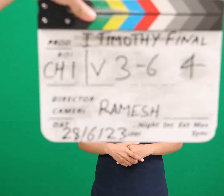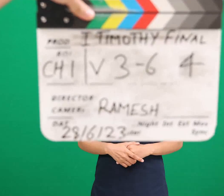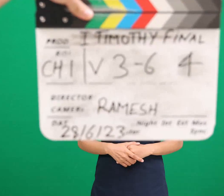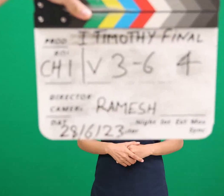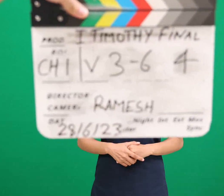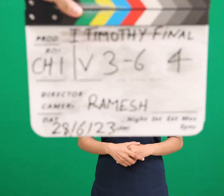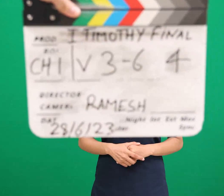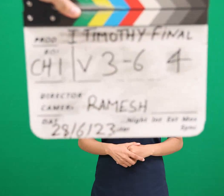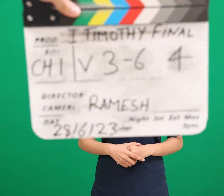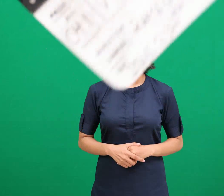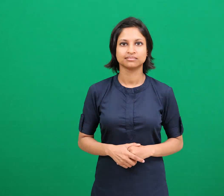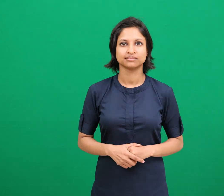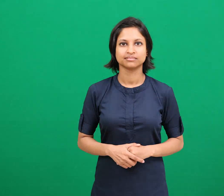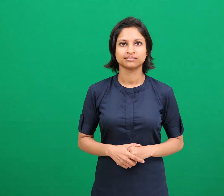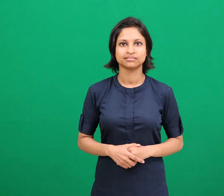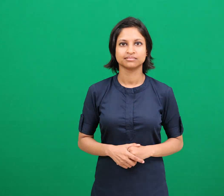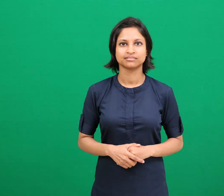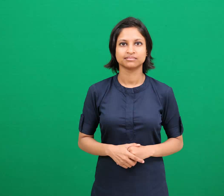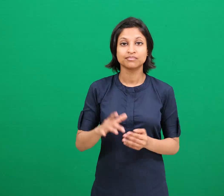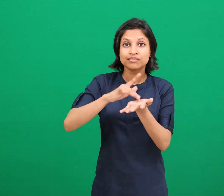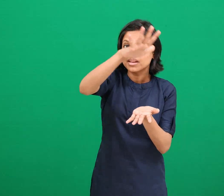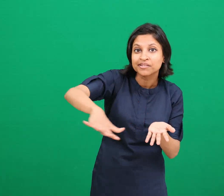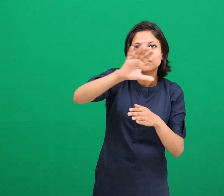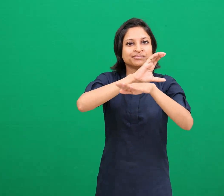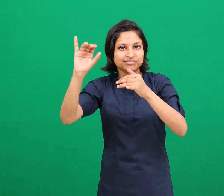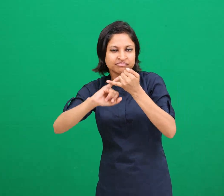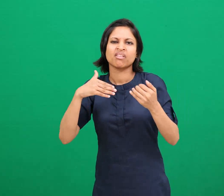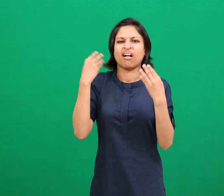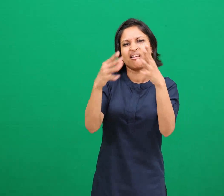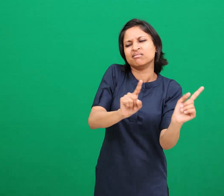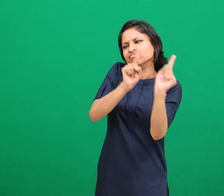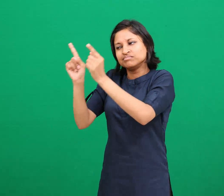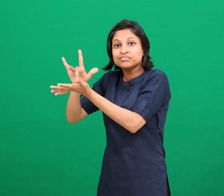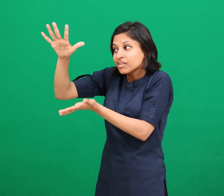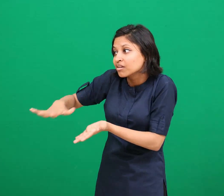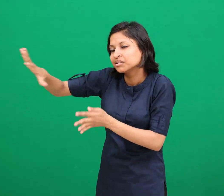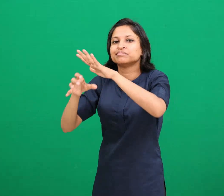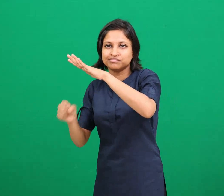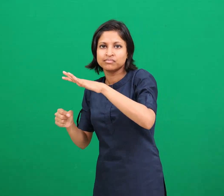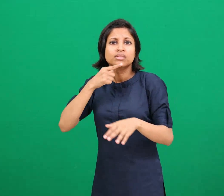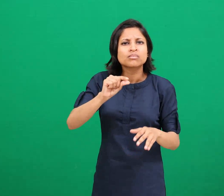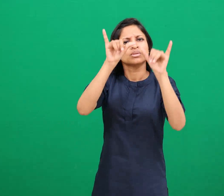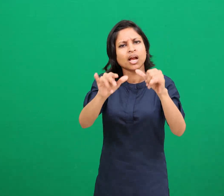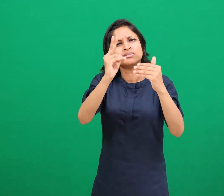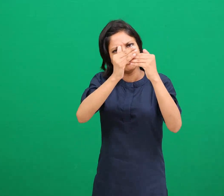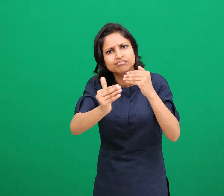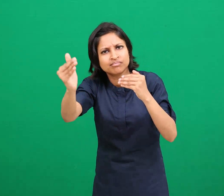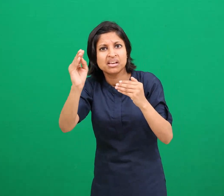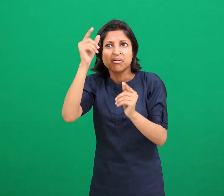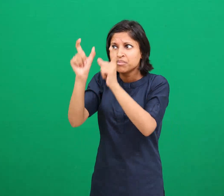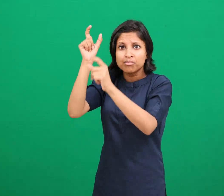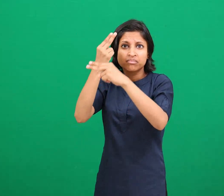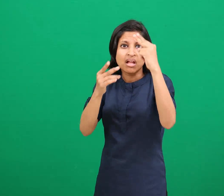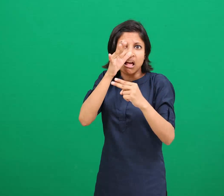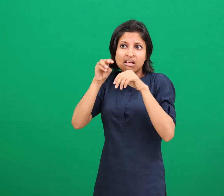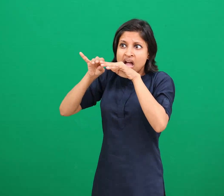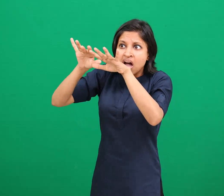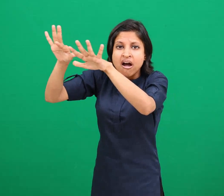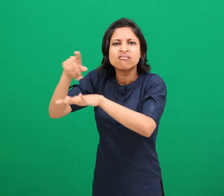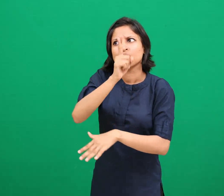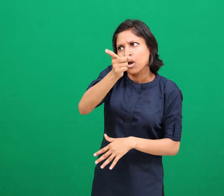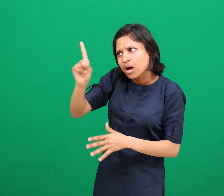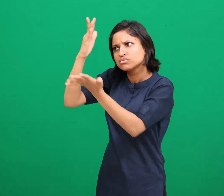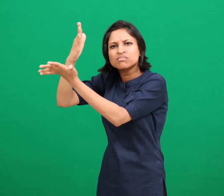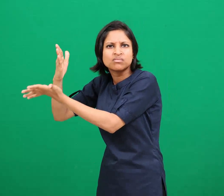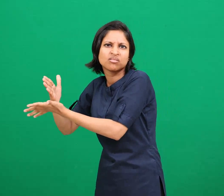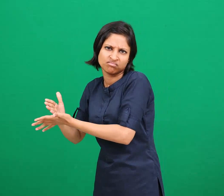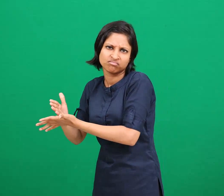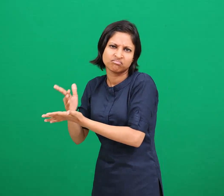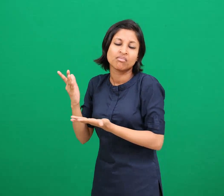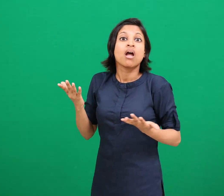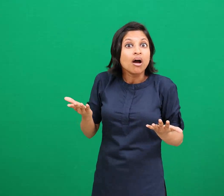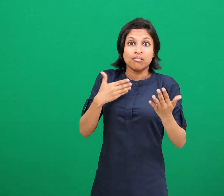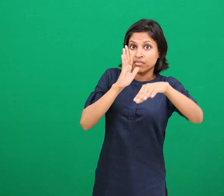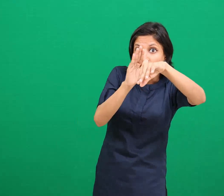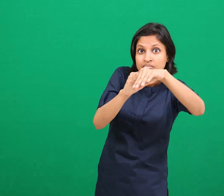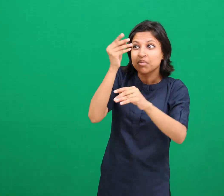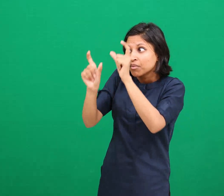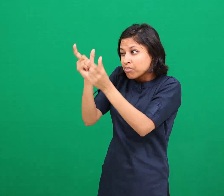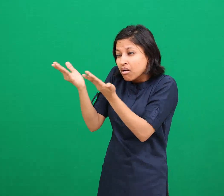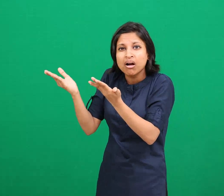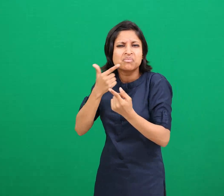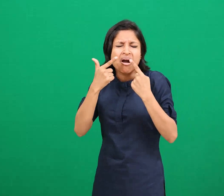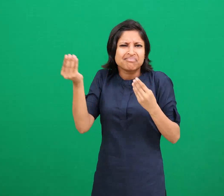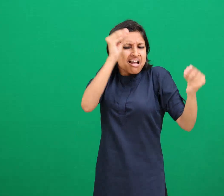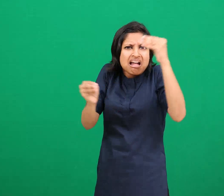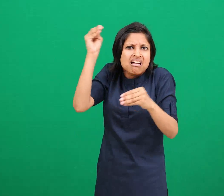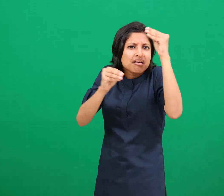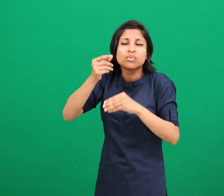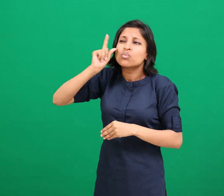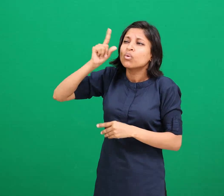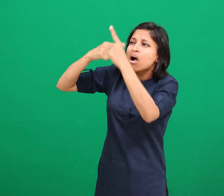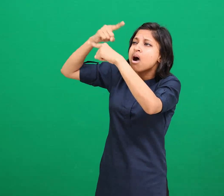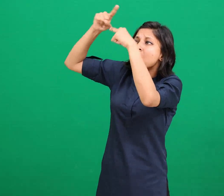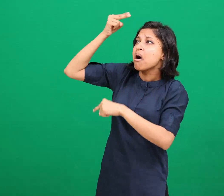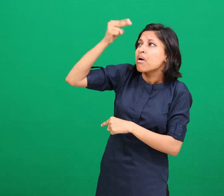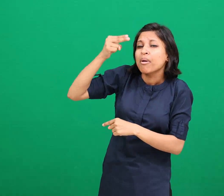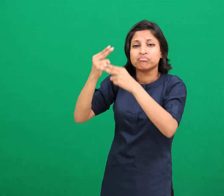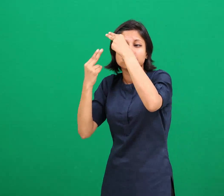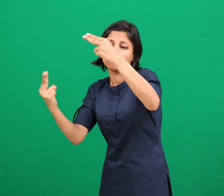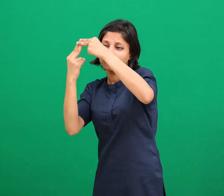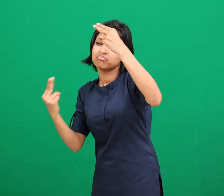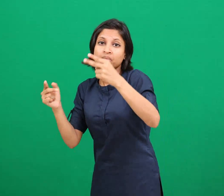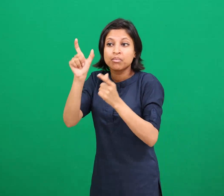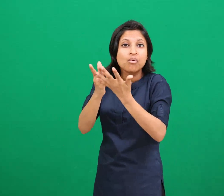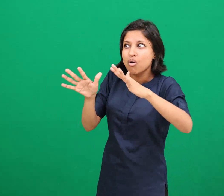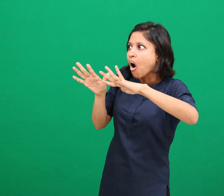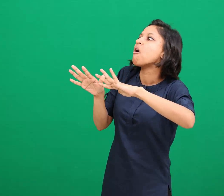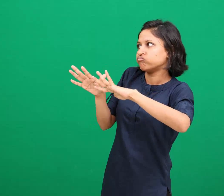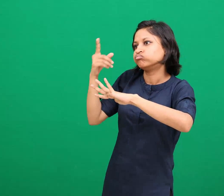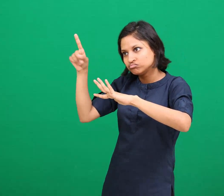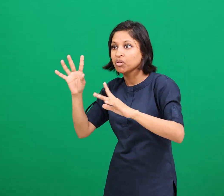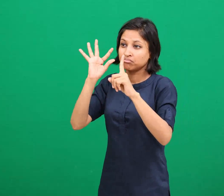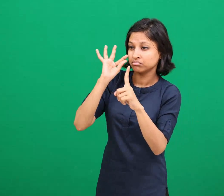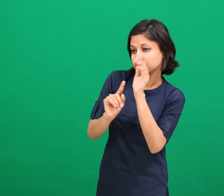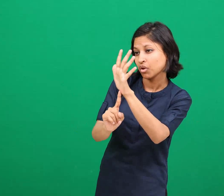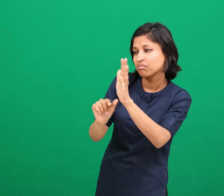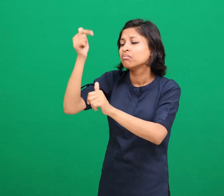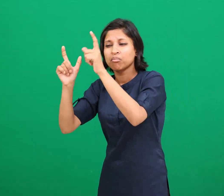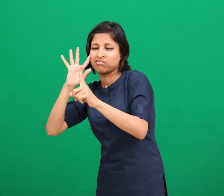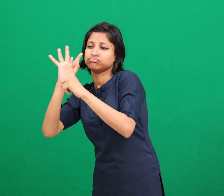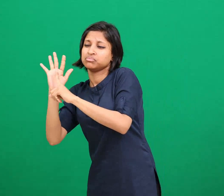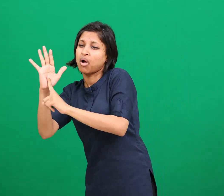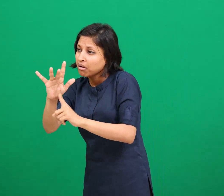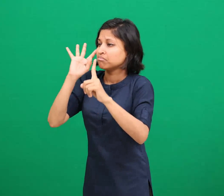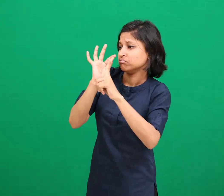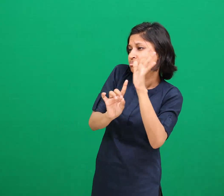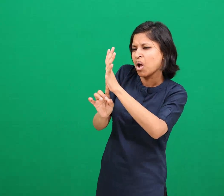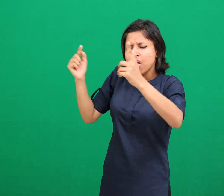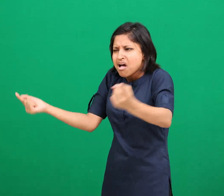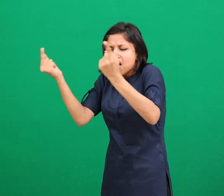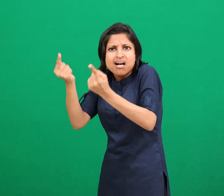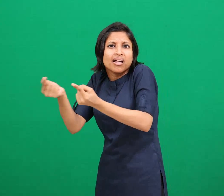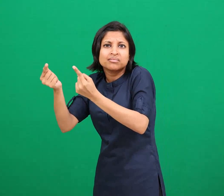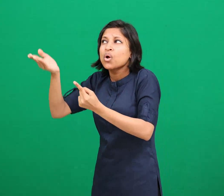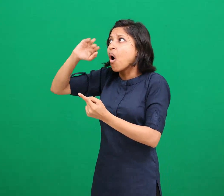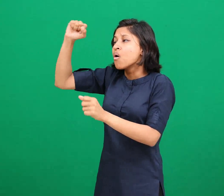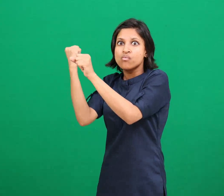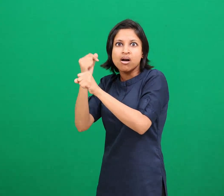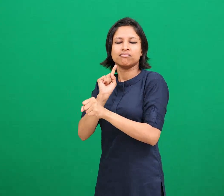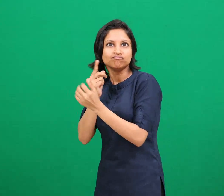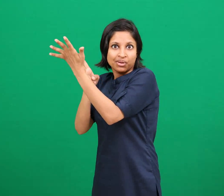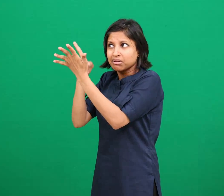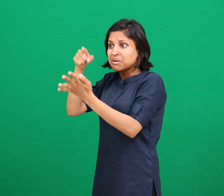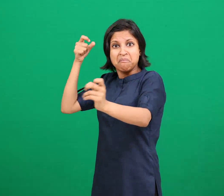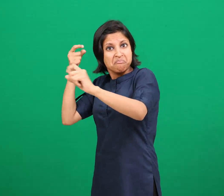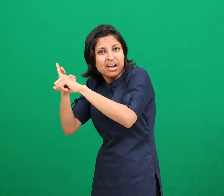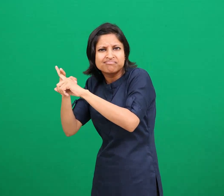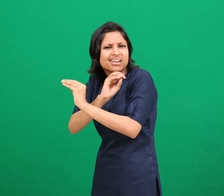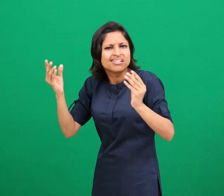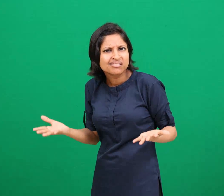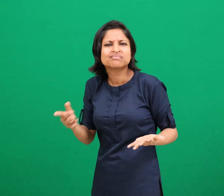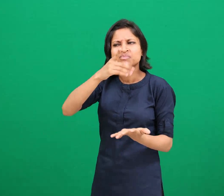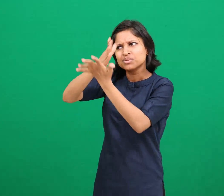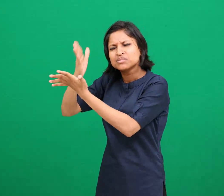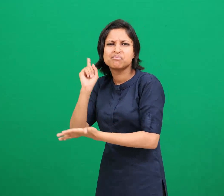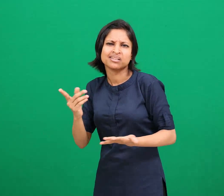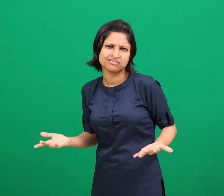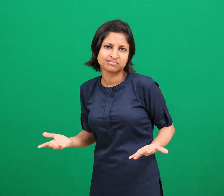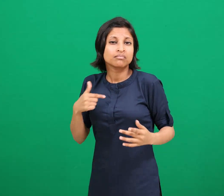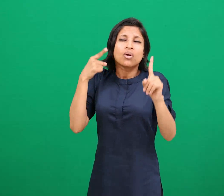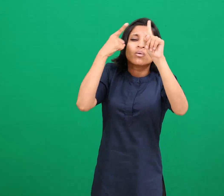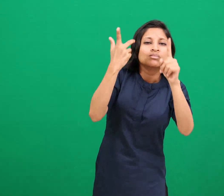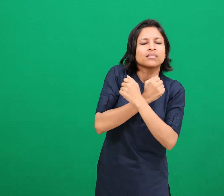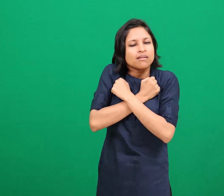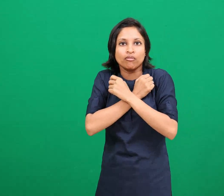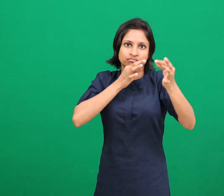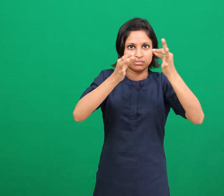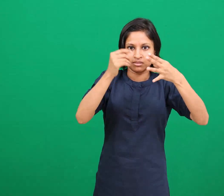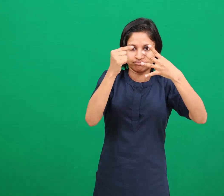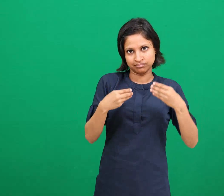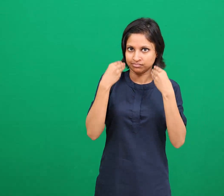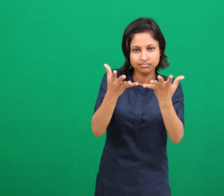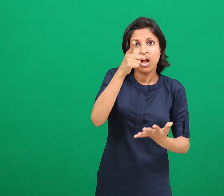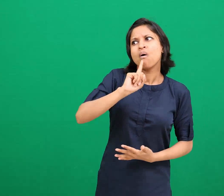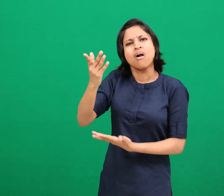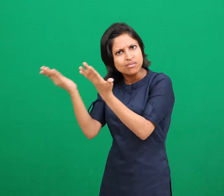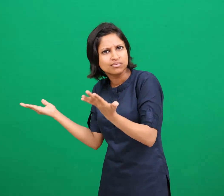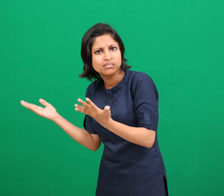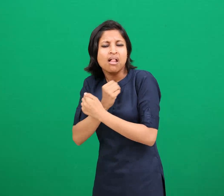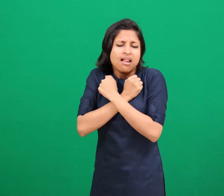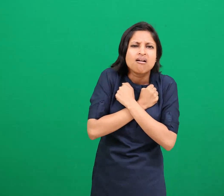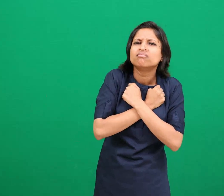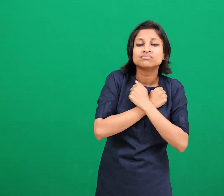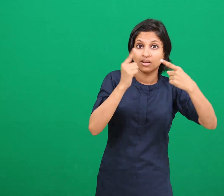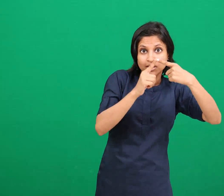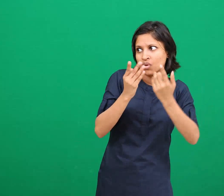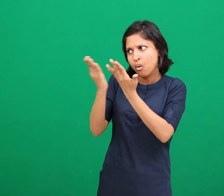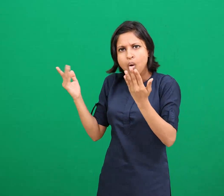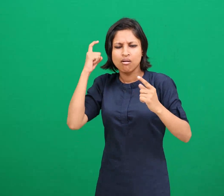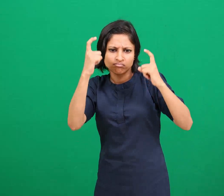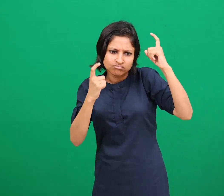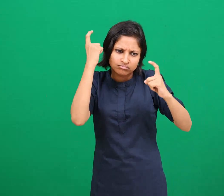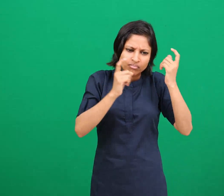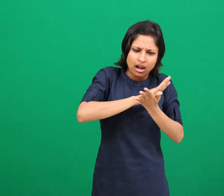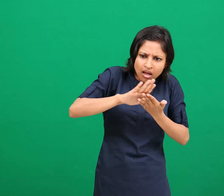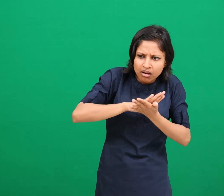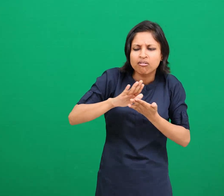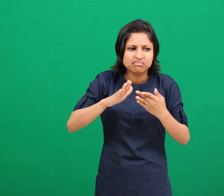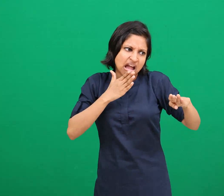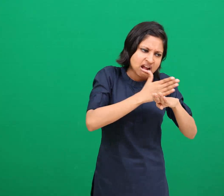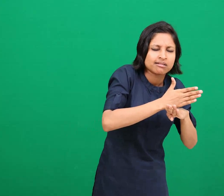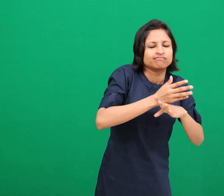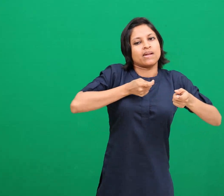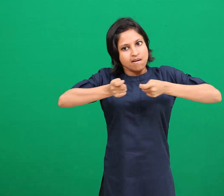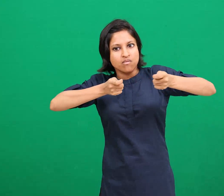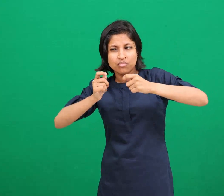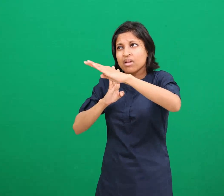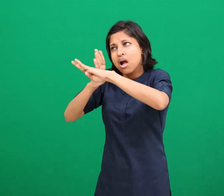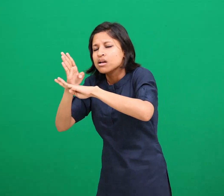As I urged you on my departure to Macedonia, you should stay on at Ephesus to instruct certain men not to teach false doctrines or devote themselves to myths and endless genealogies, which promote speculation rather than the stewardship of God's work, which is by faith.